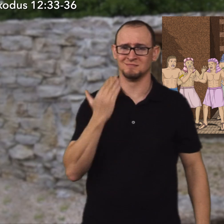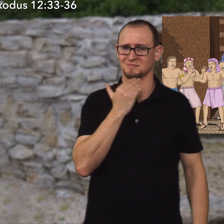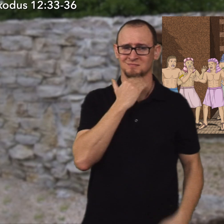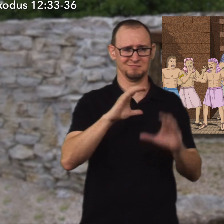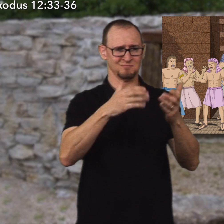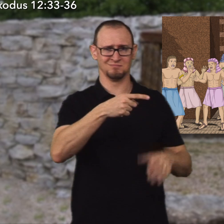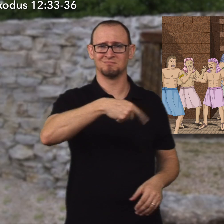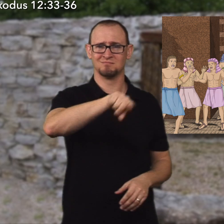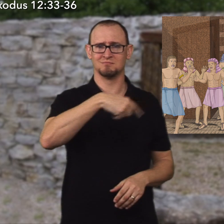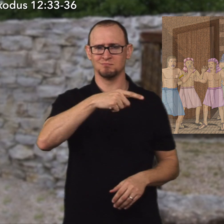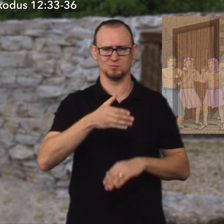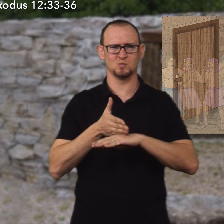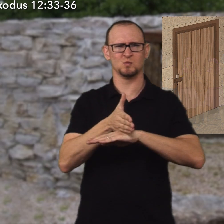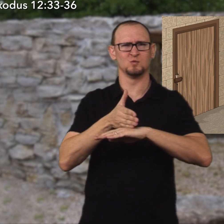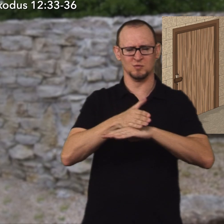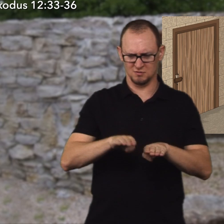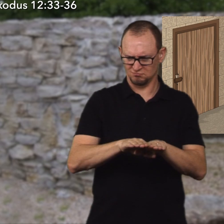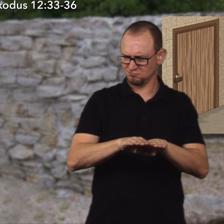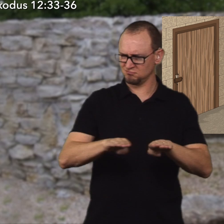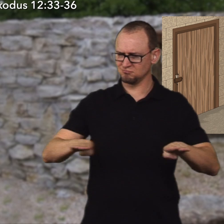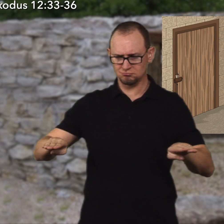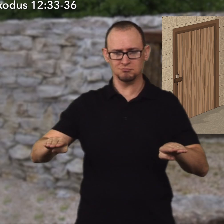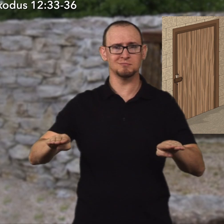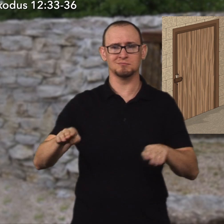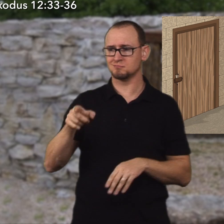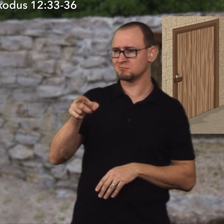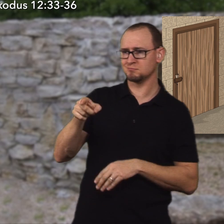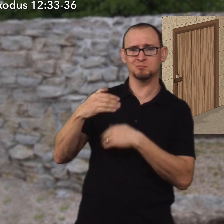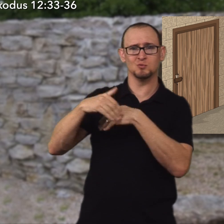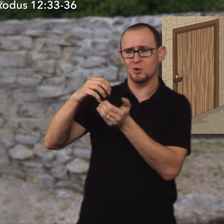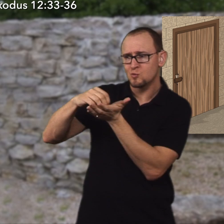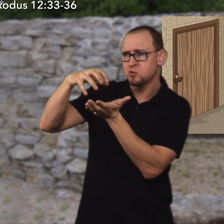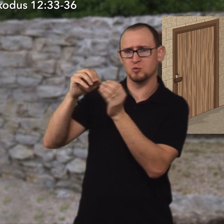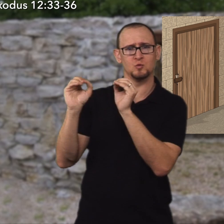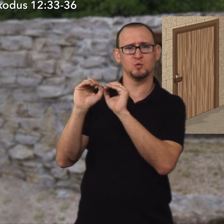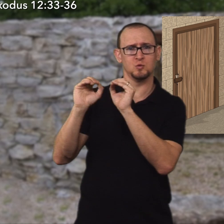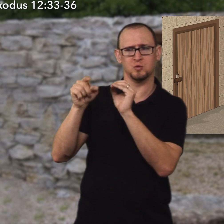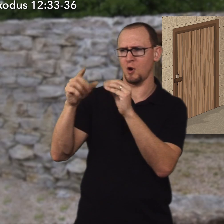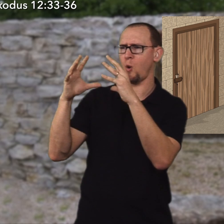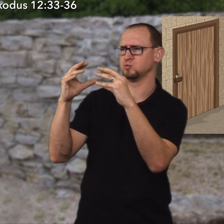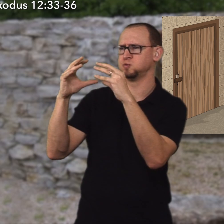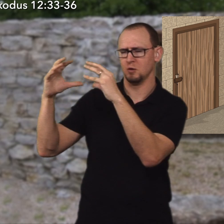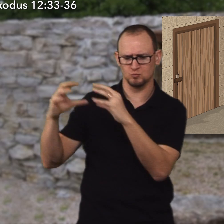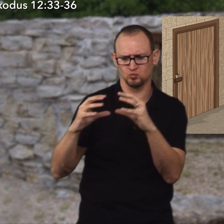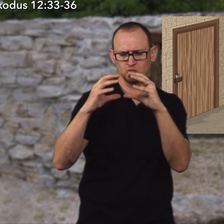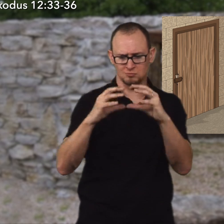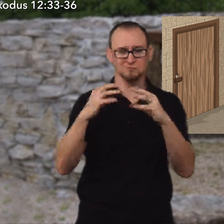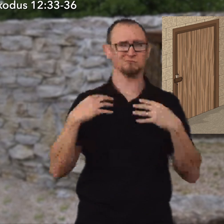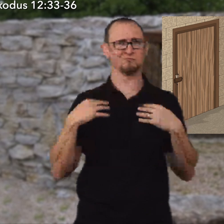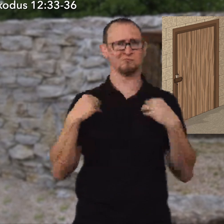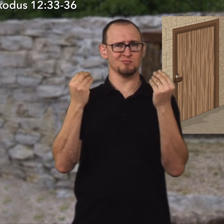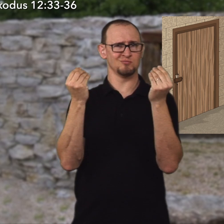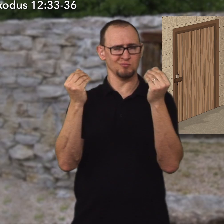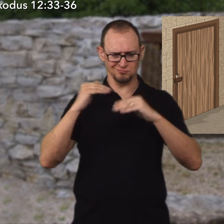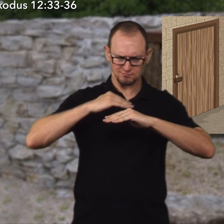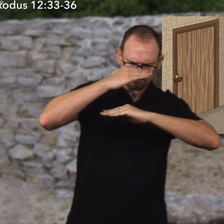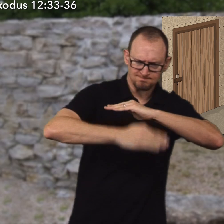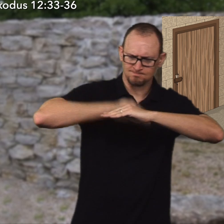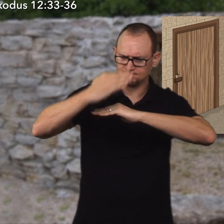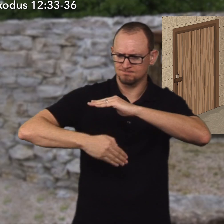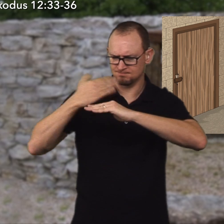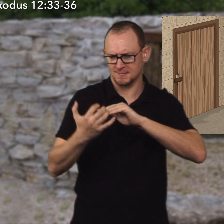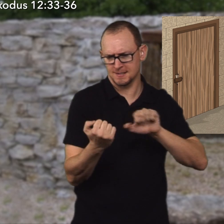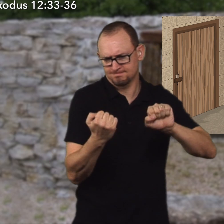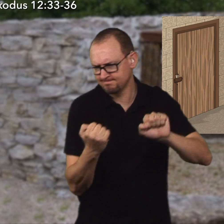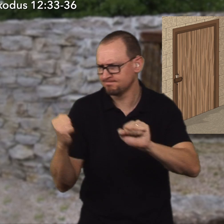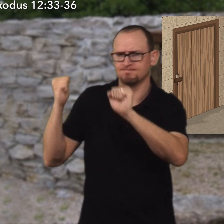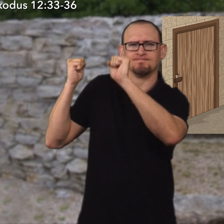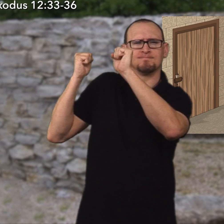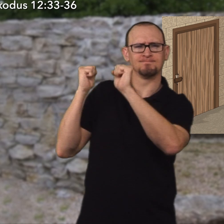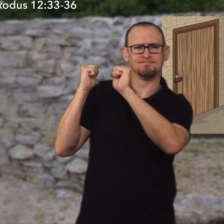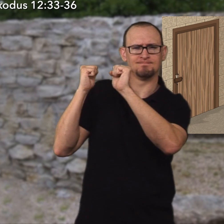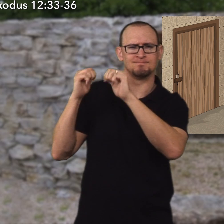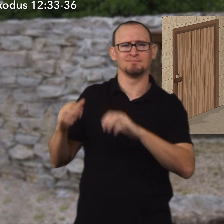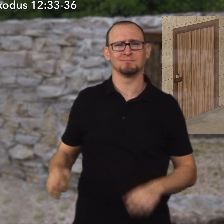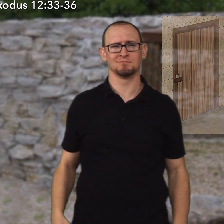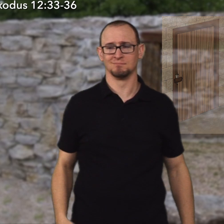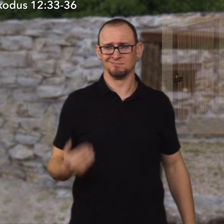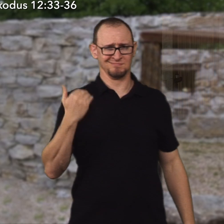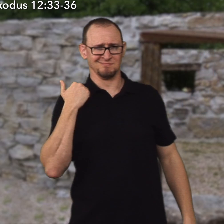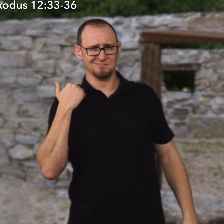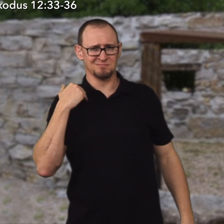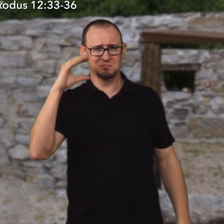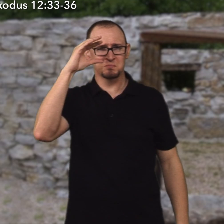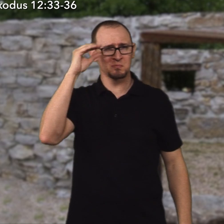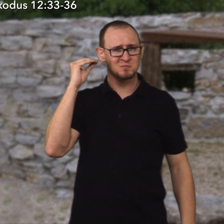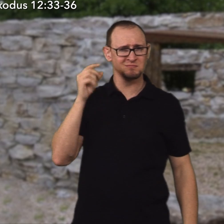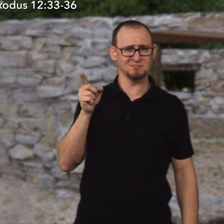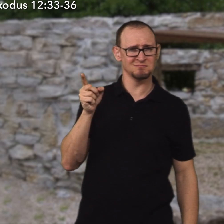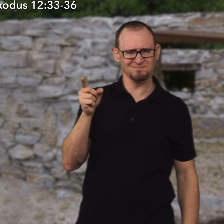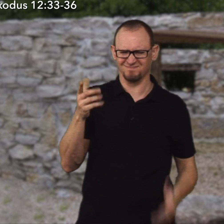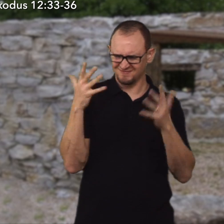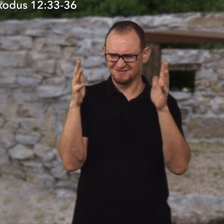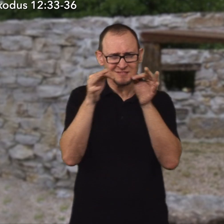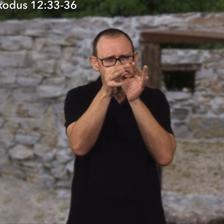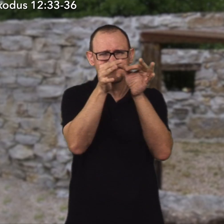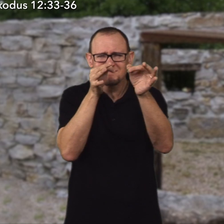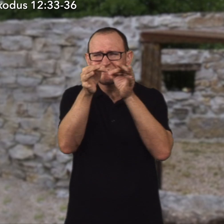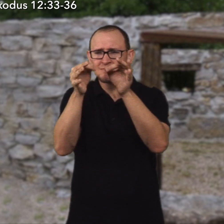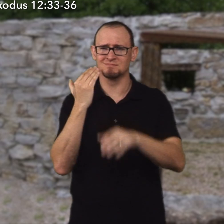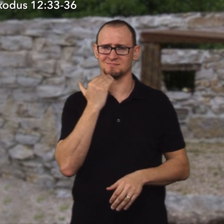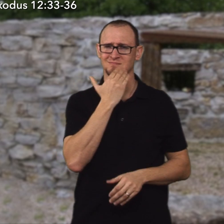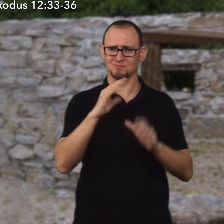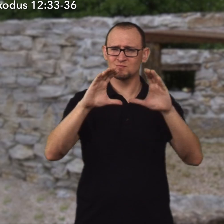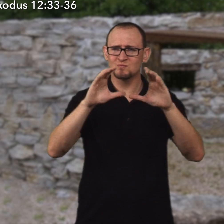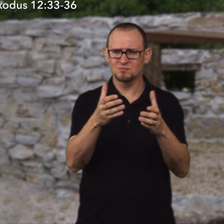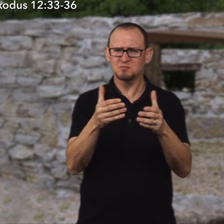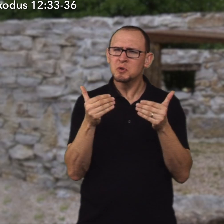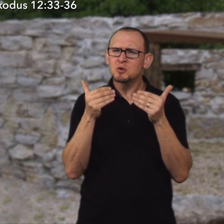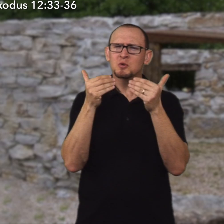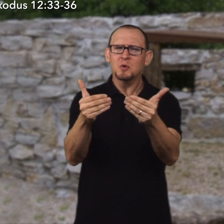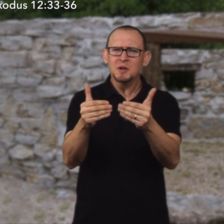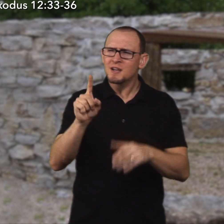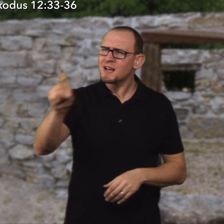So the people took their dough before it was leavened, carrying it on their shoulders in kneading bowls wrapped in clothing.